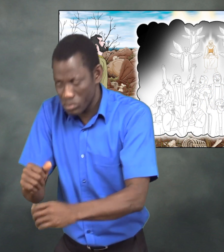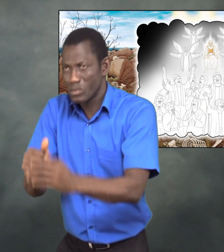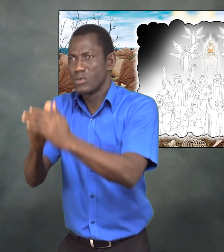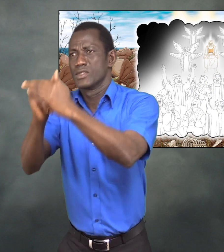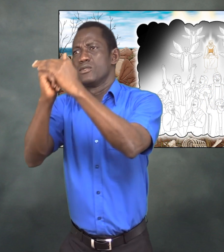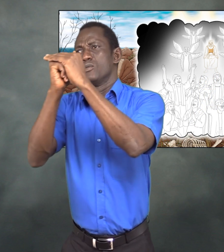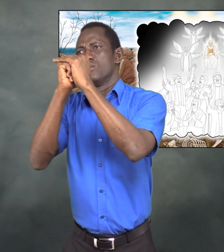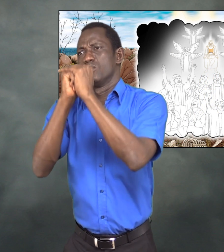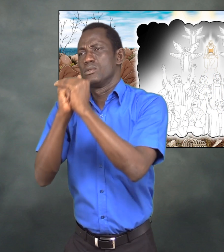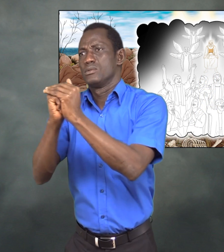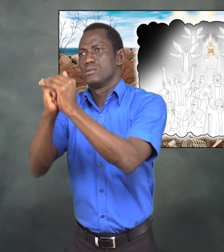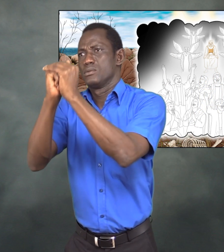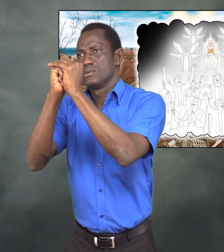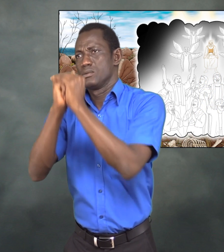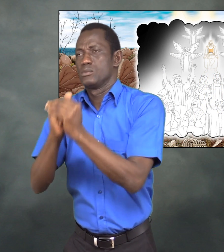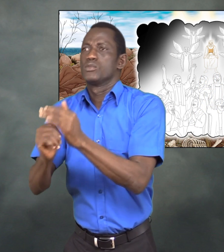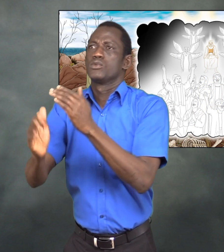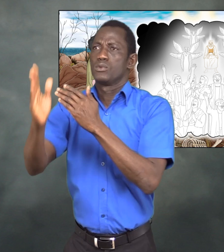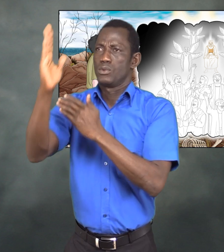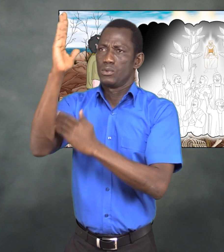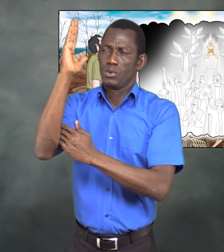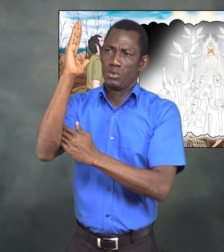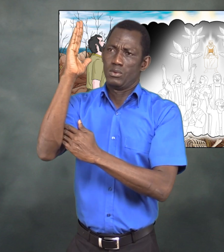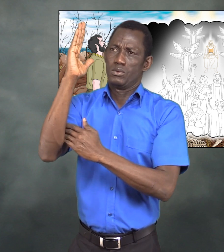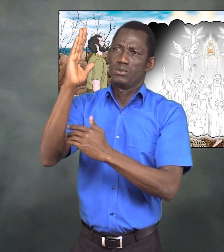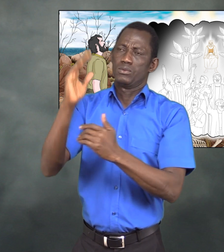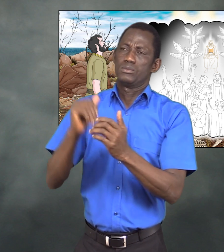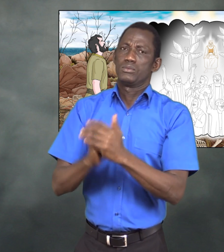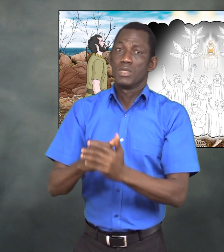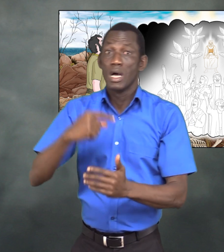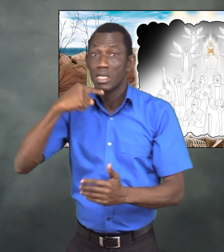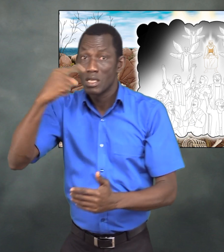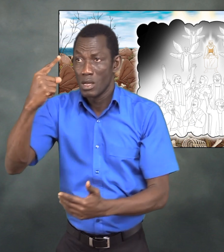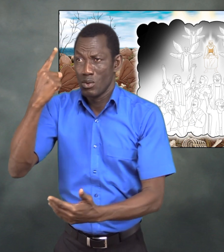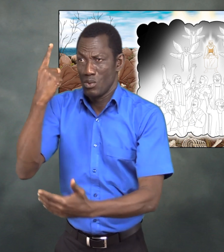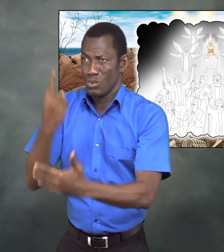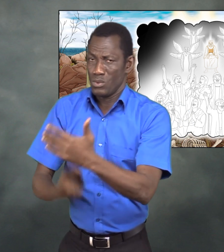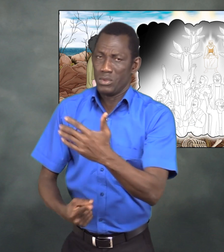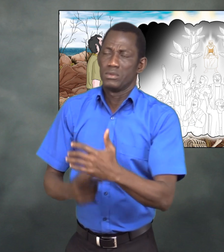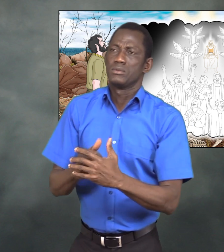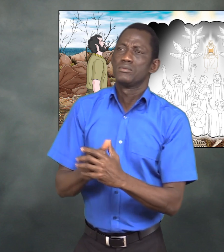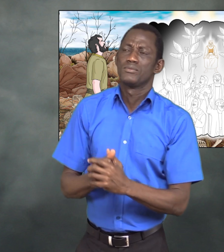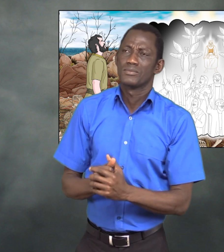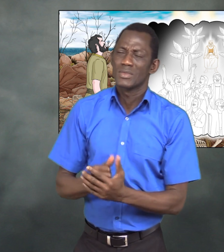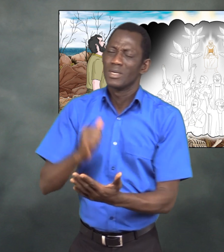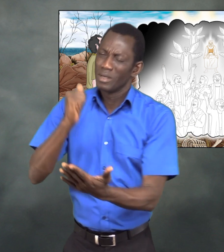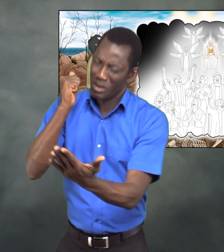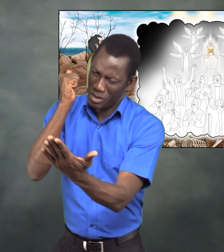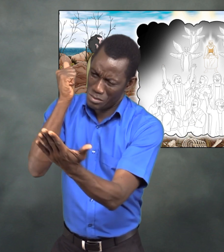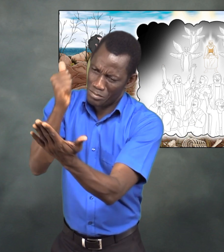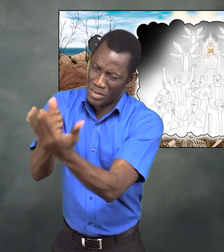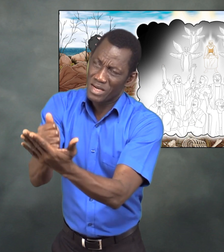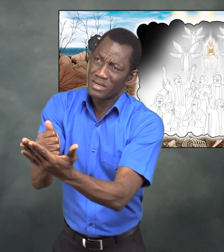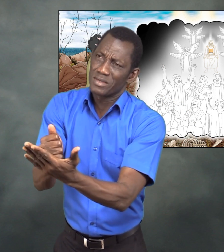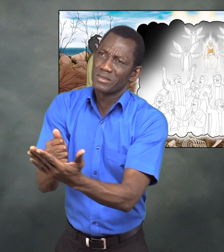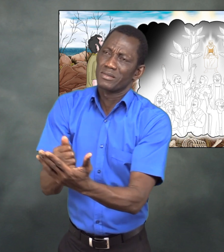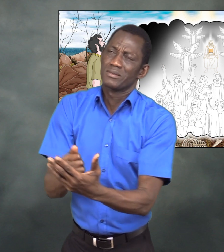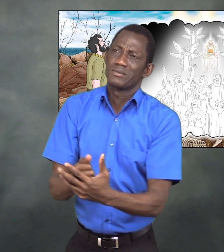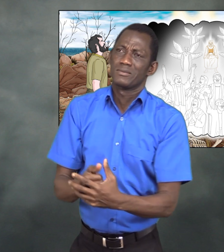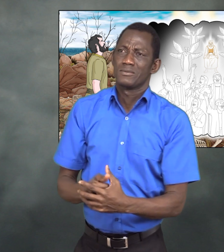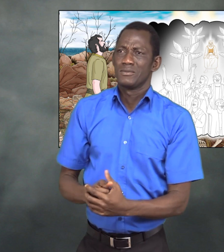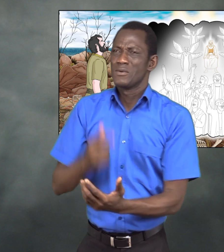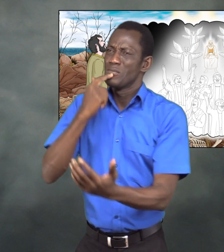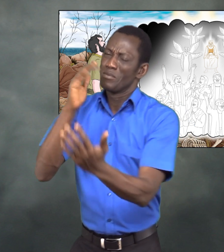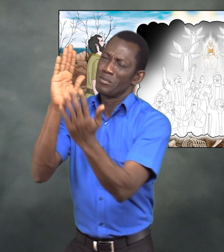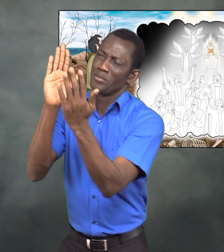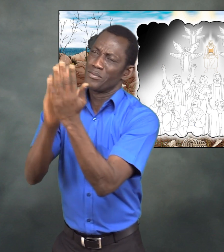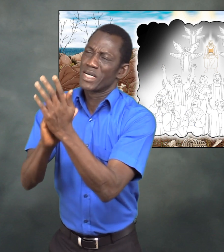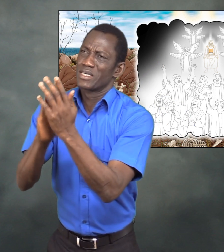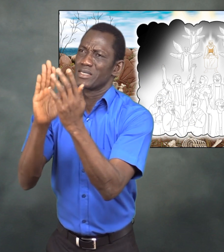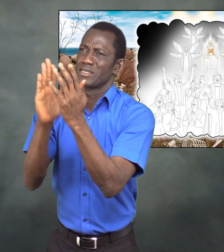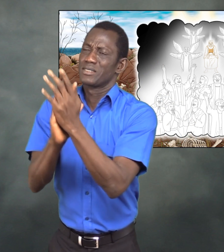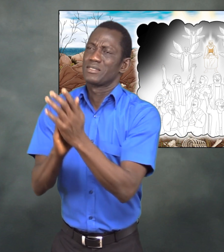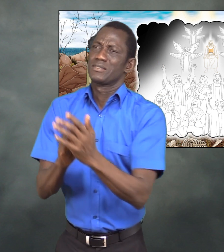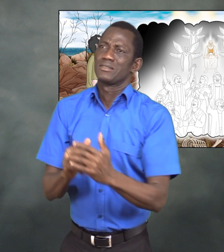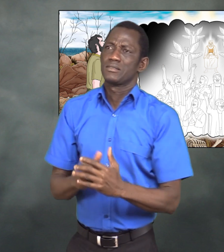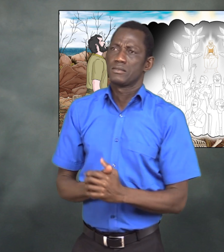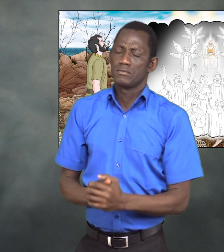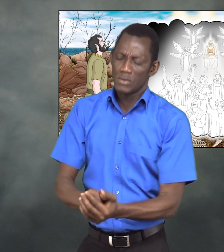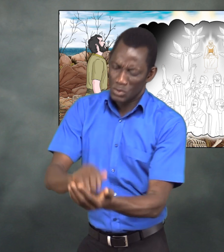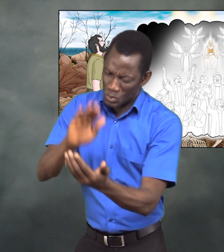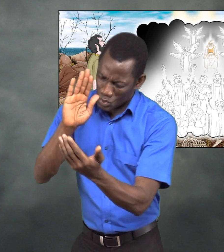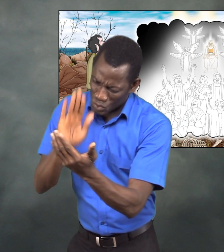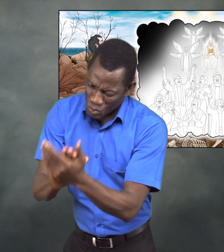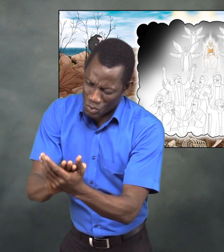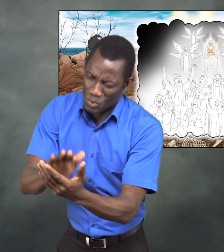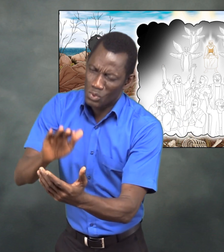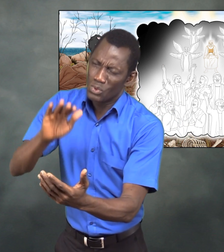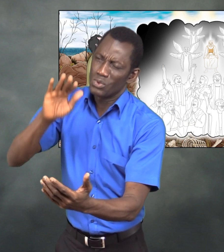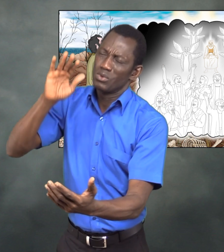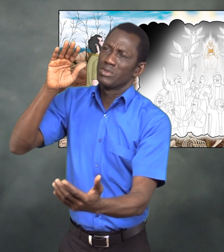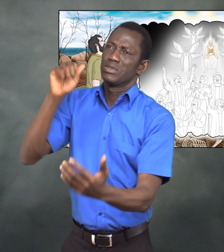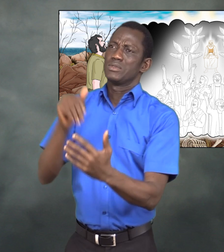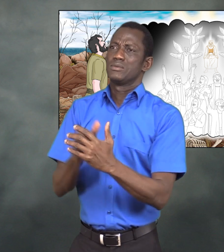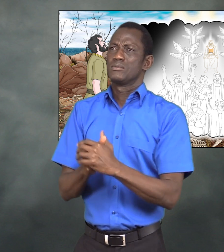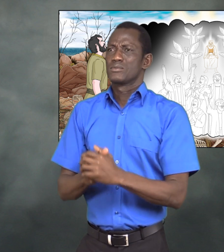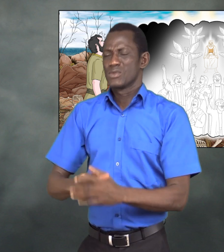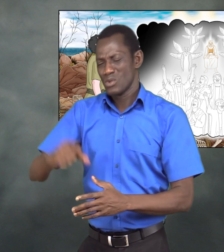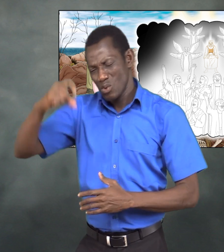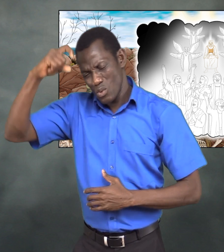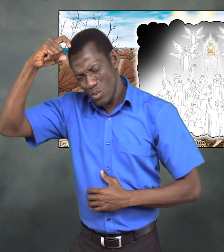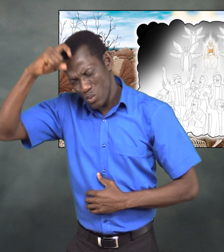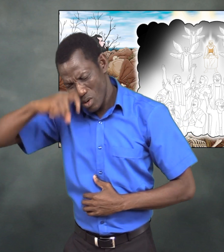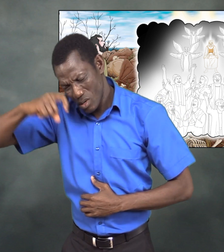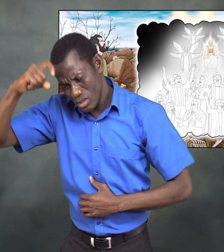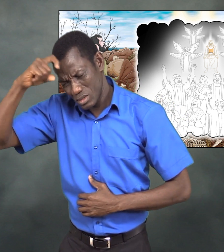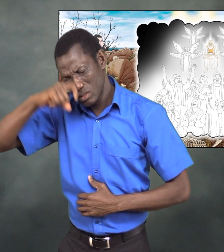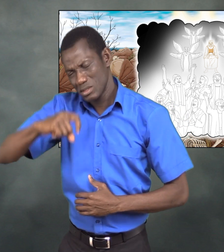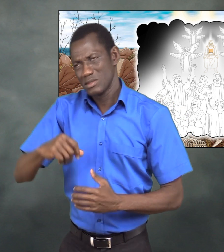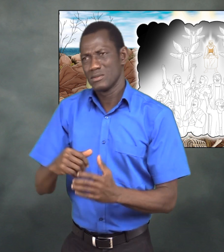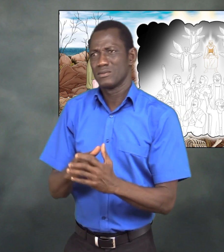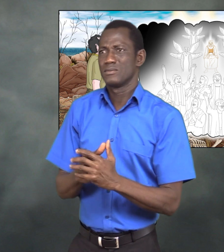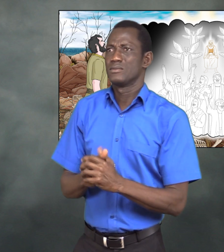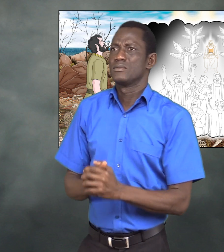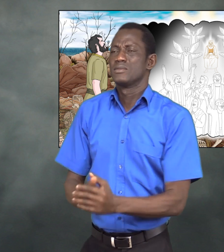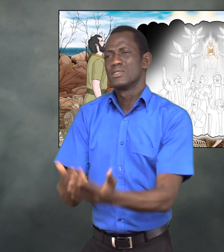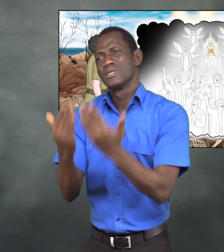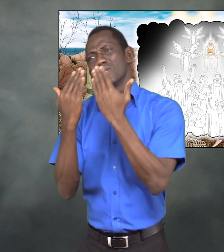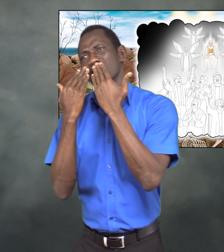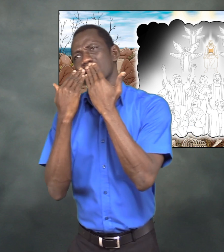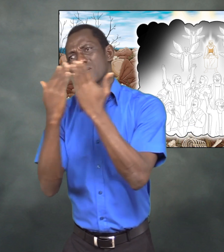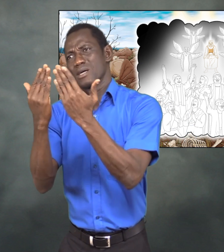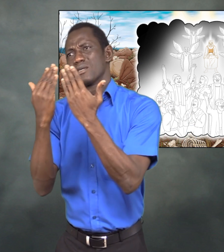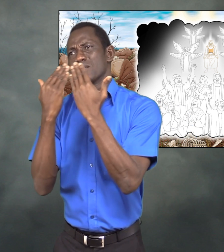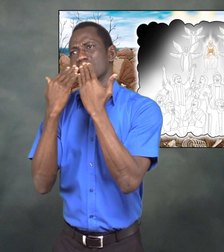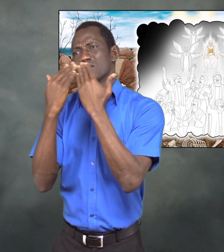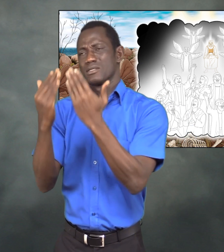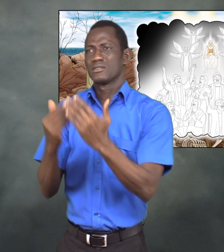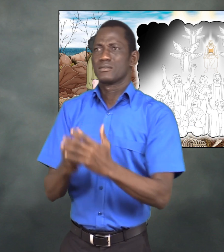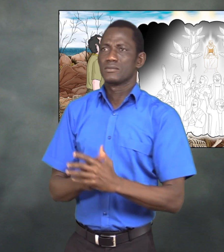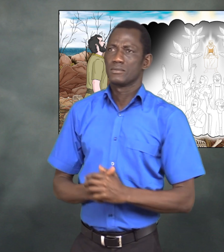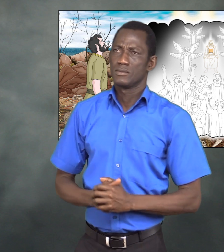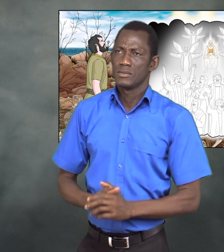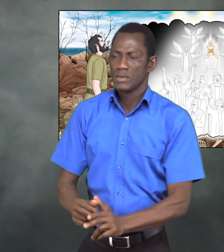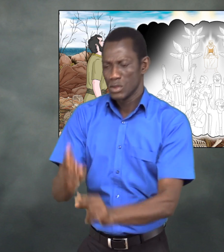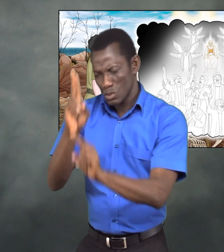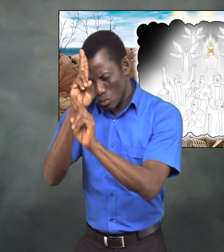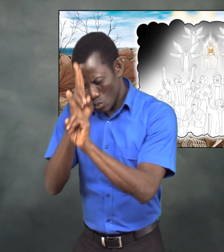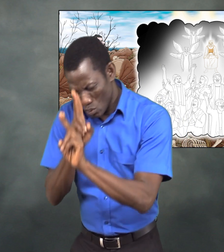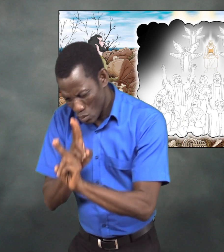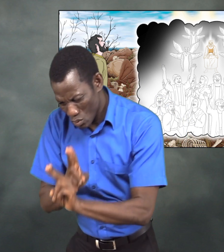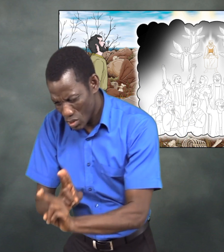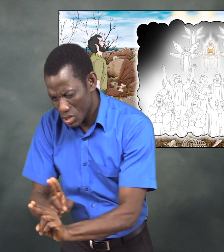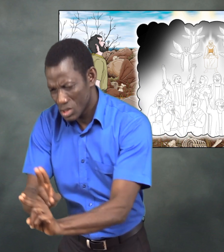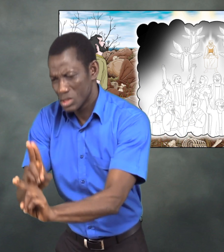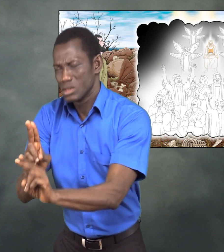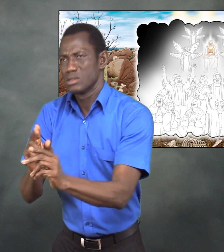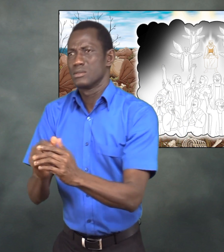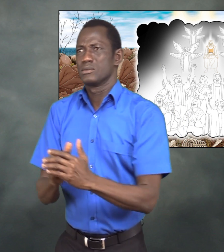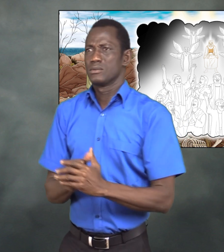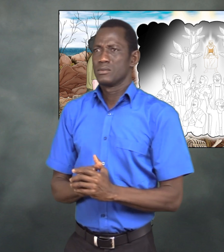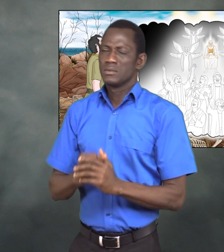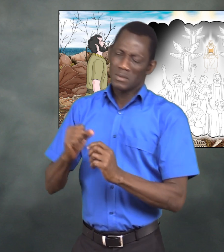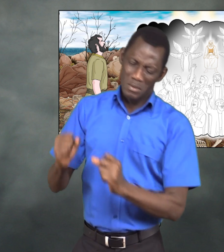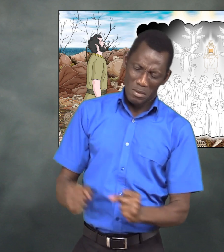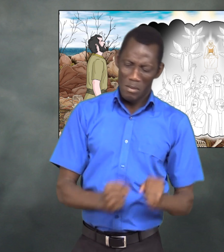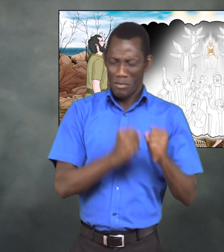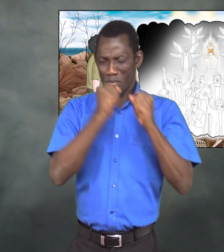And they fell facedown before the throne and worshiped God, saying, “Amen!